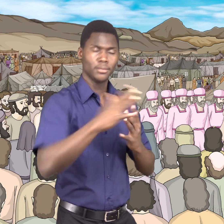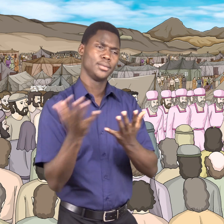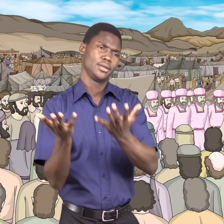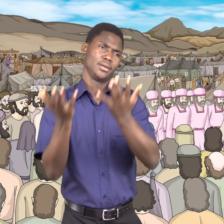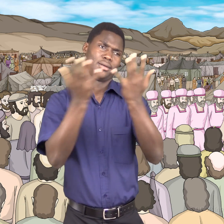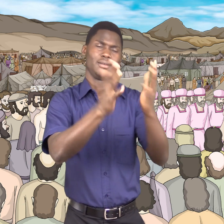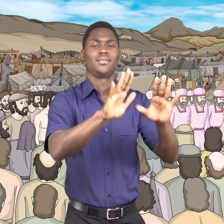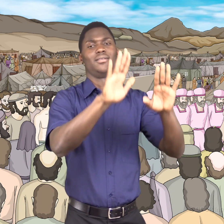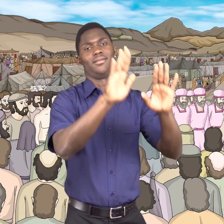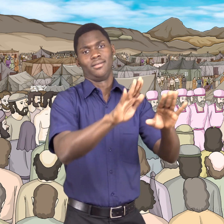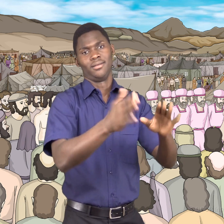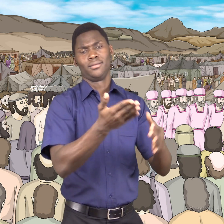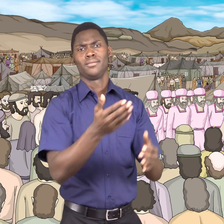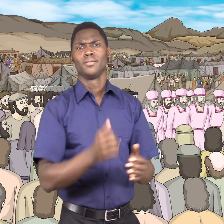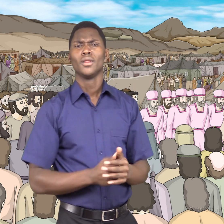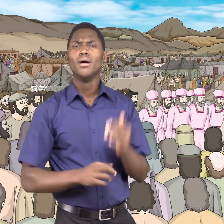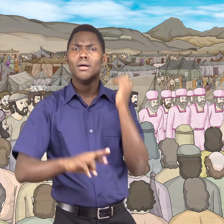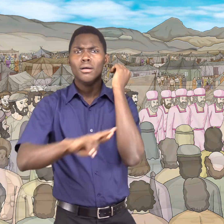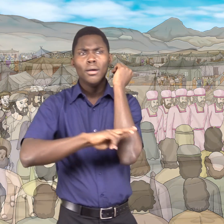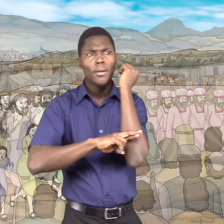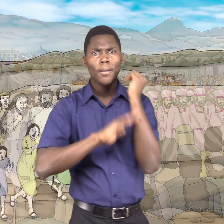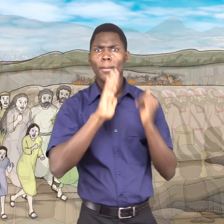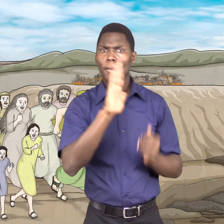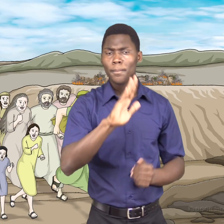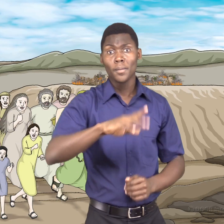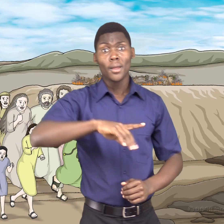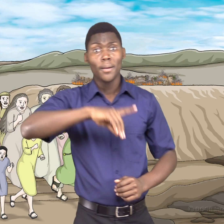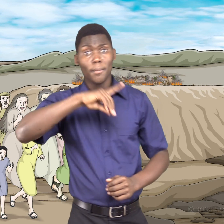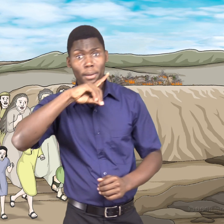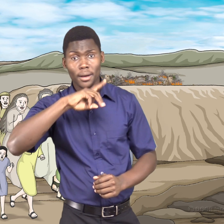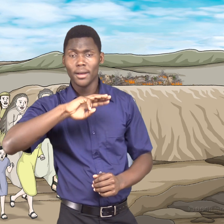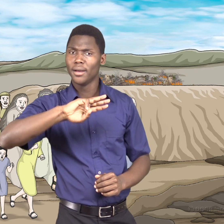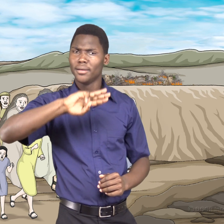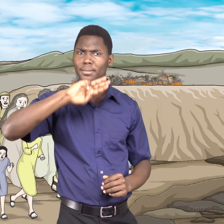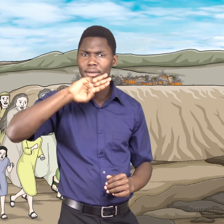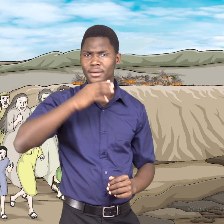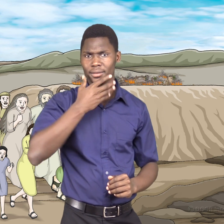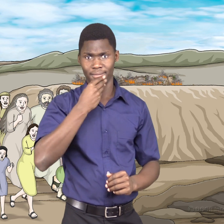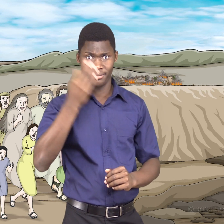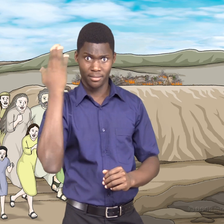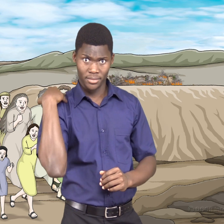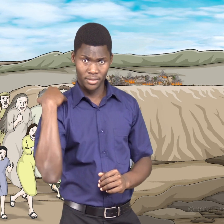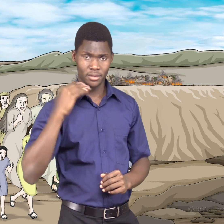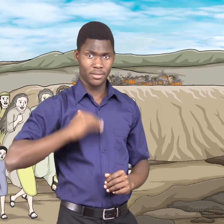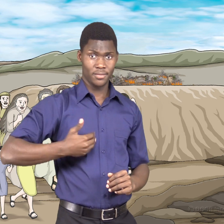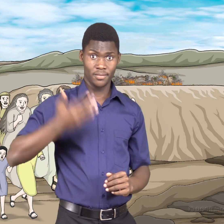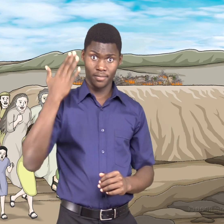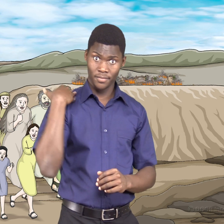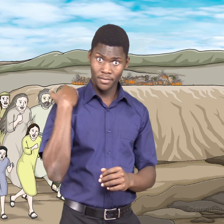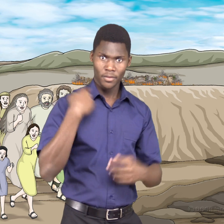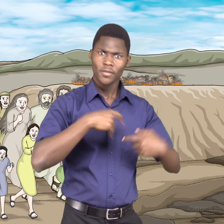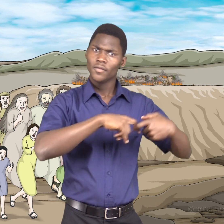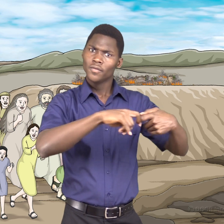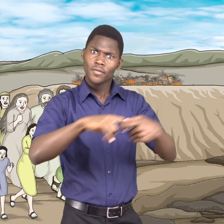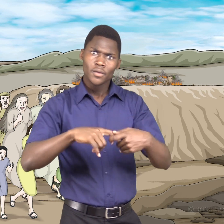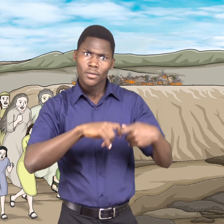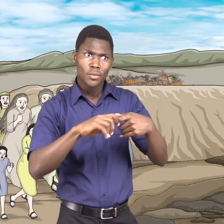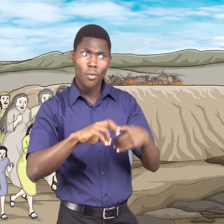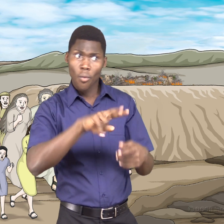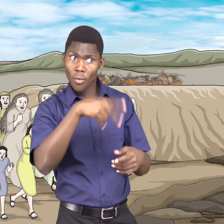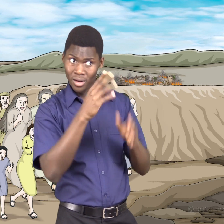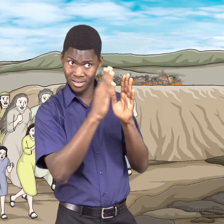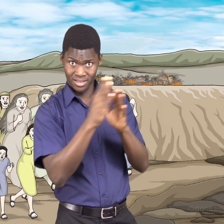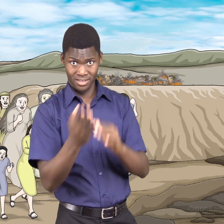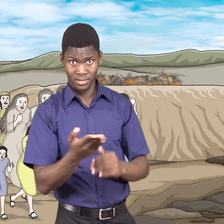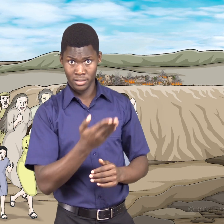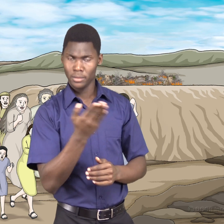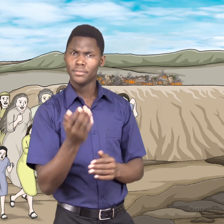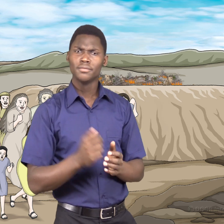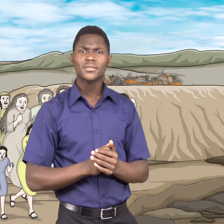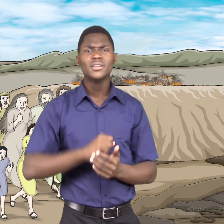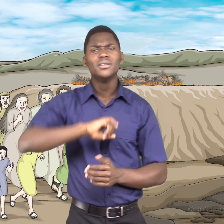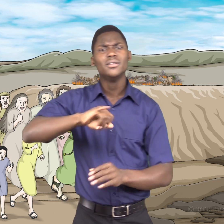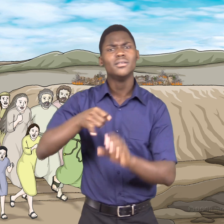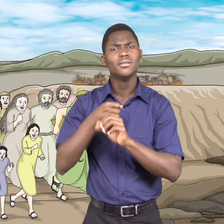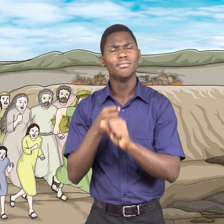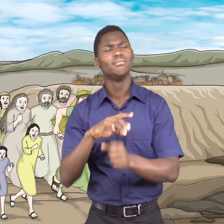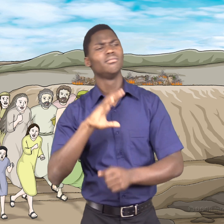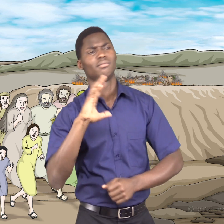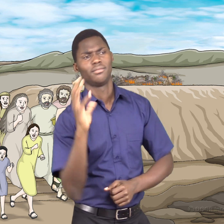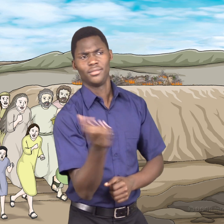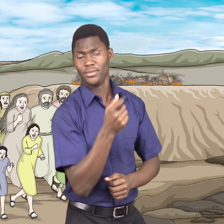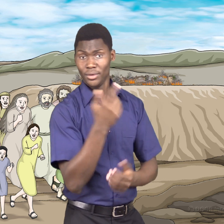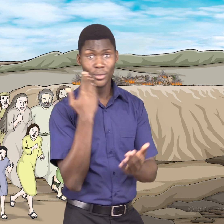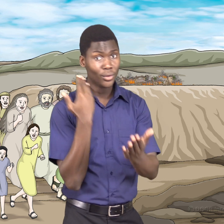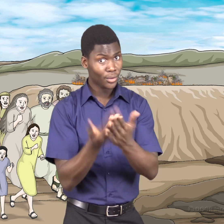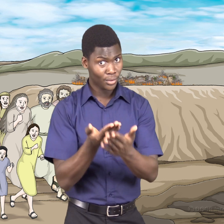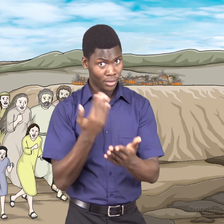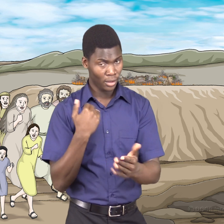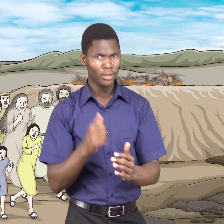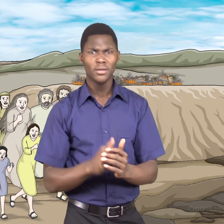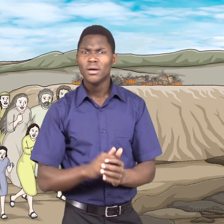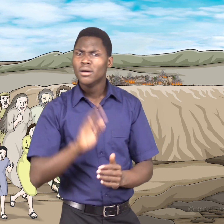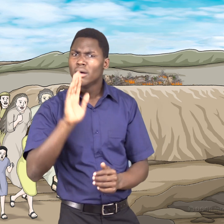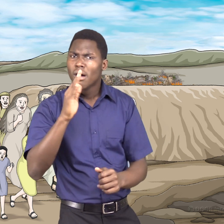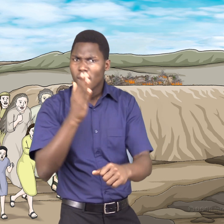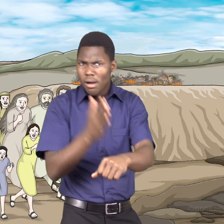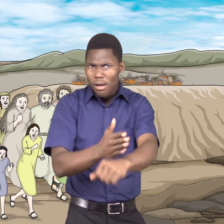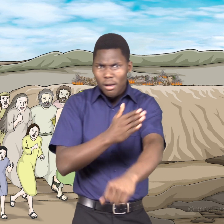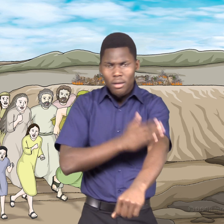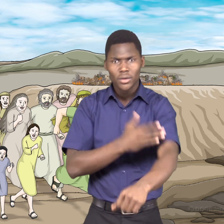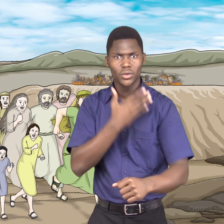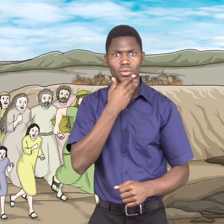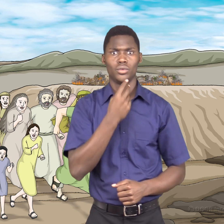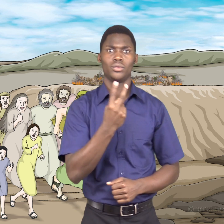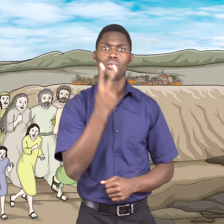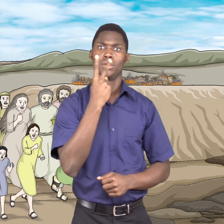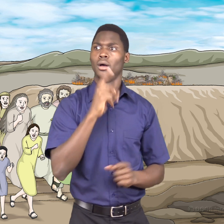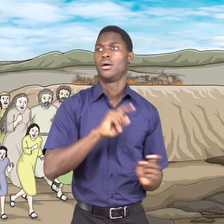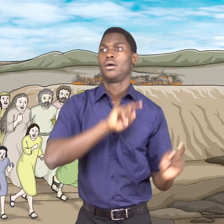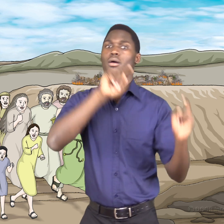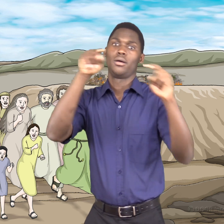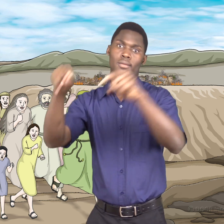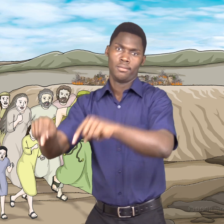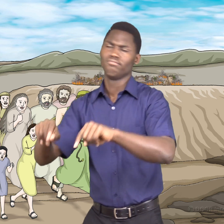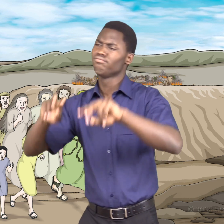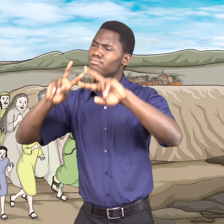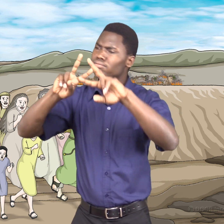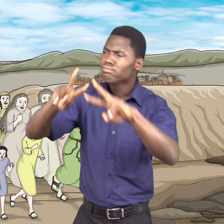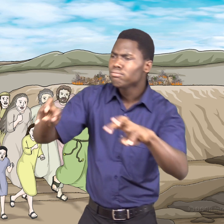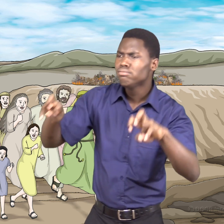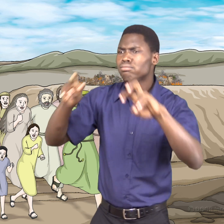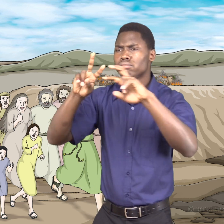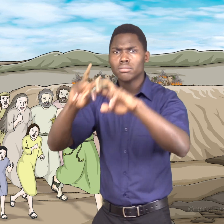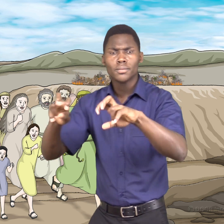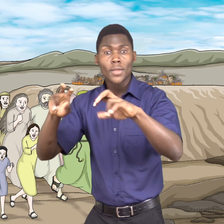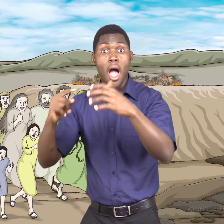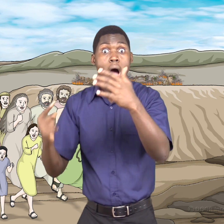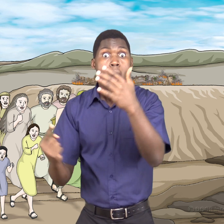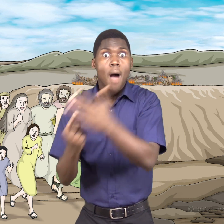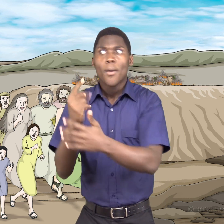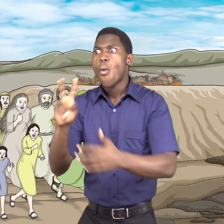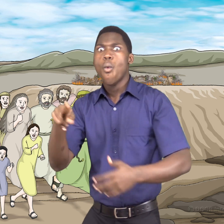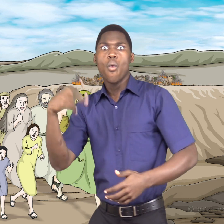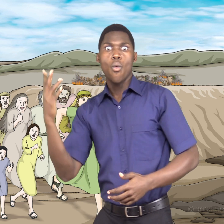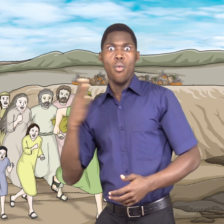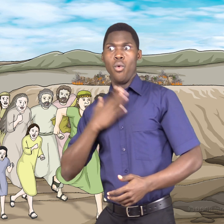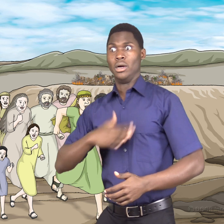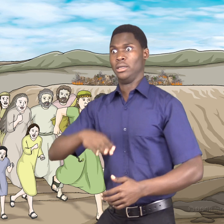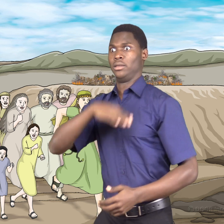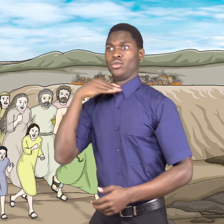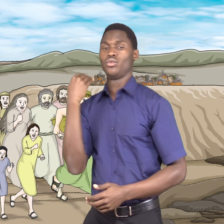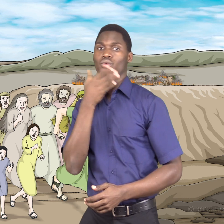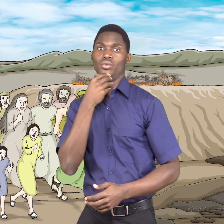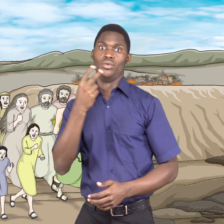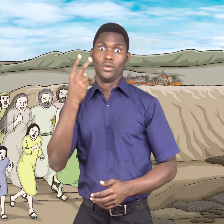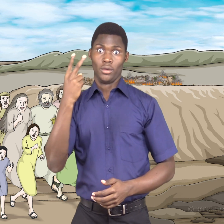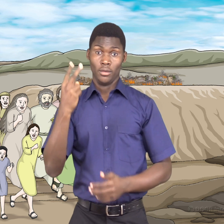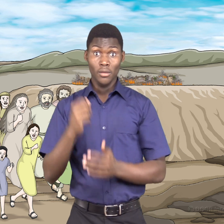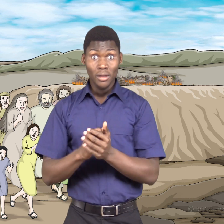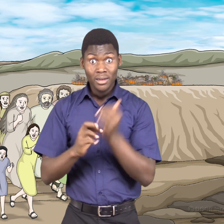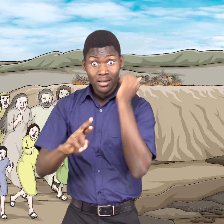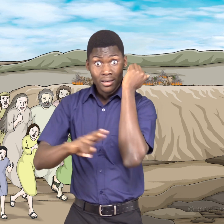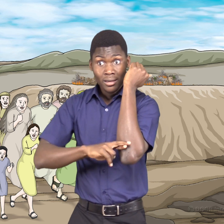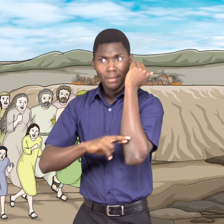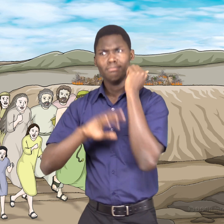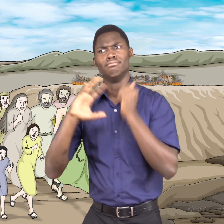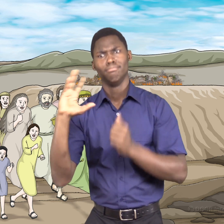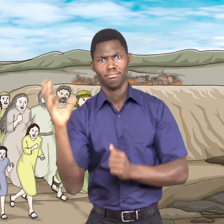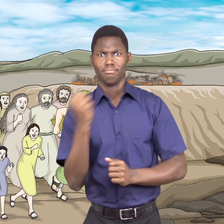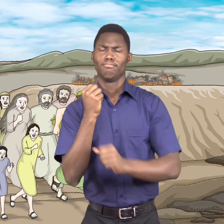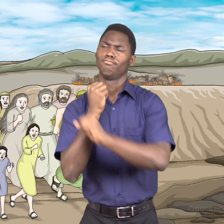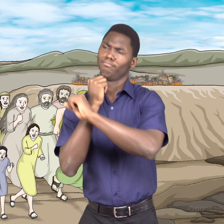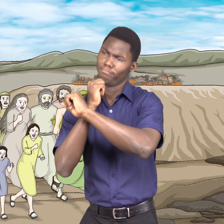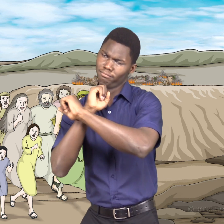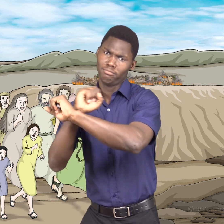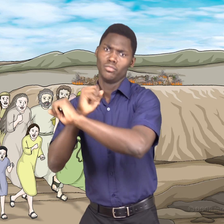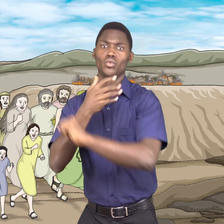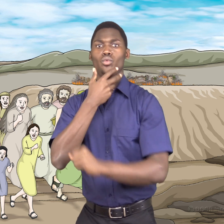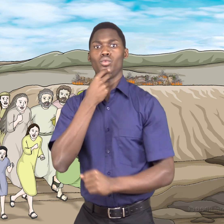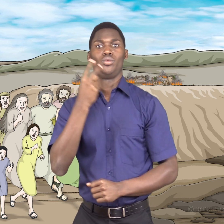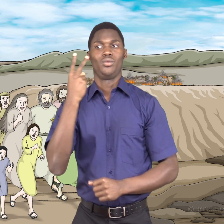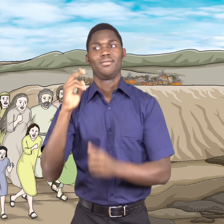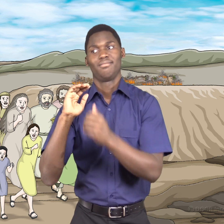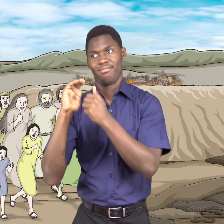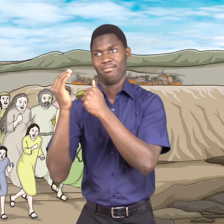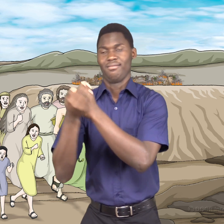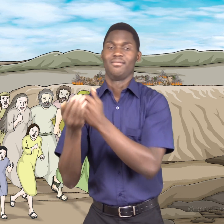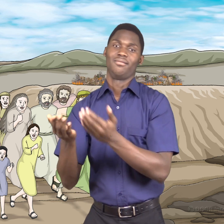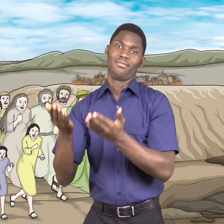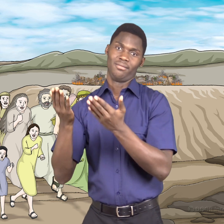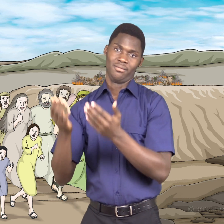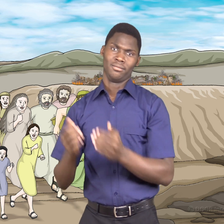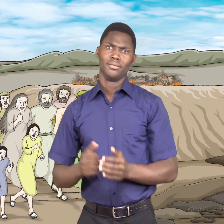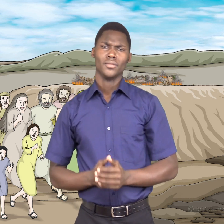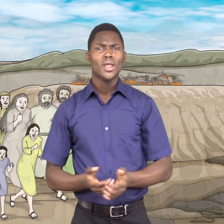So the young spies went in and brought out Rahab, her father and mother and brothers, and all who belonged to her.